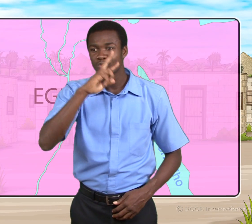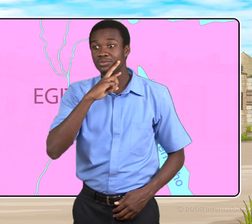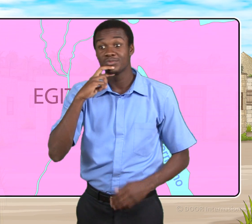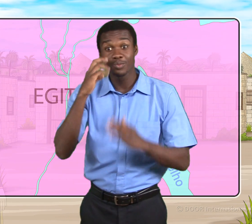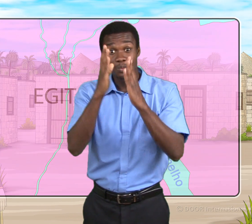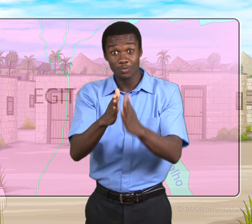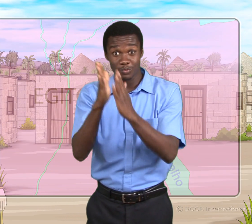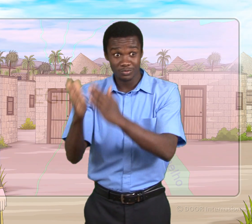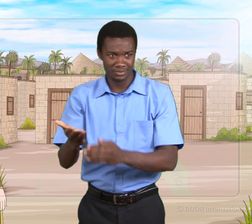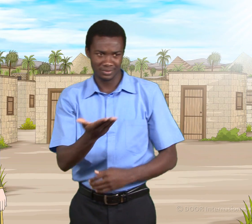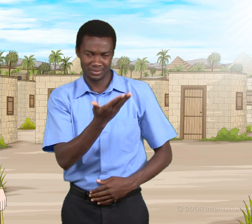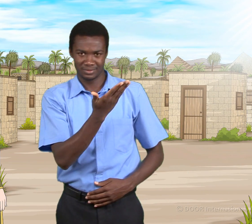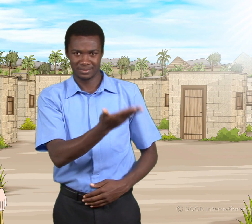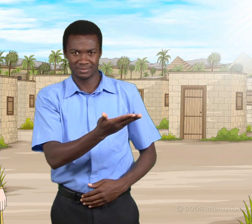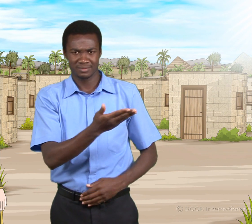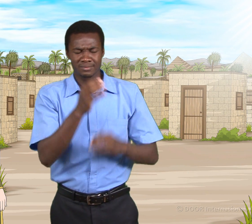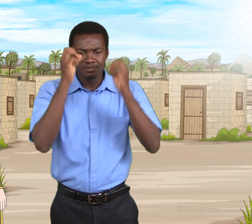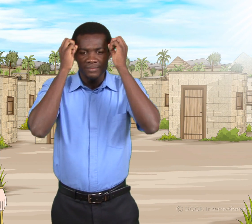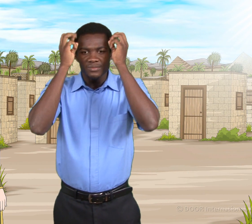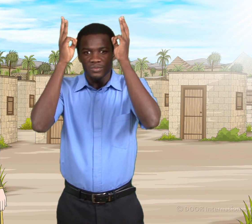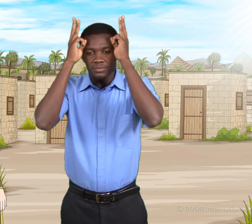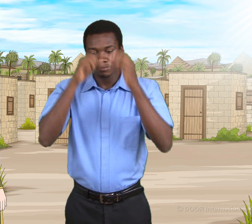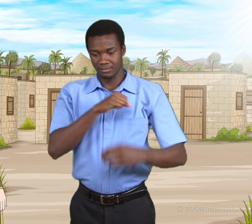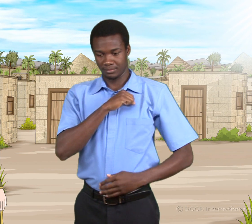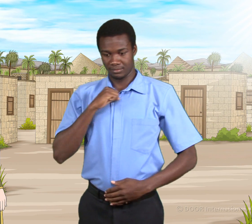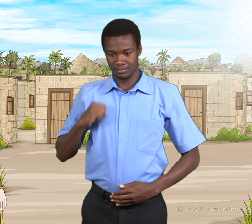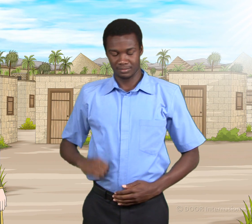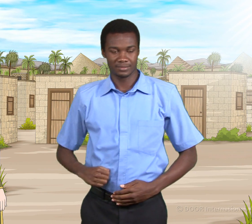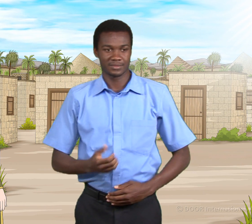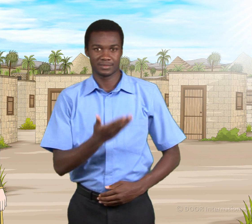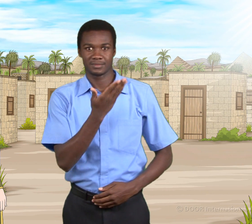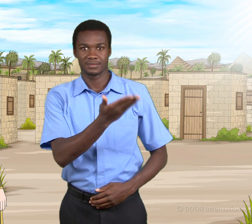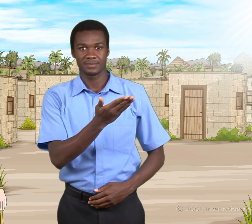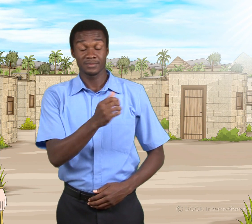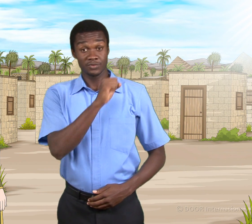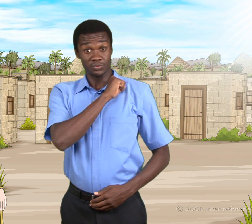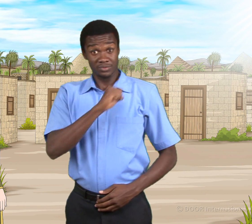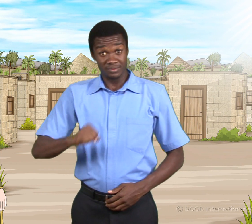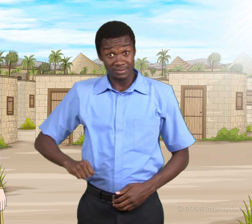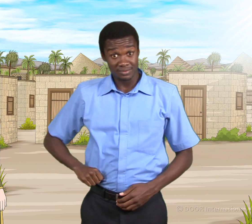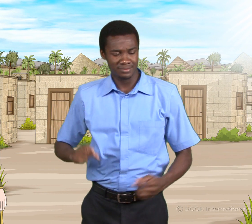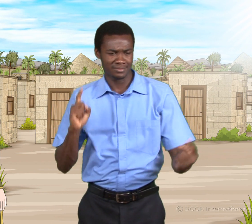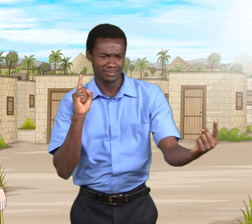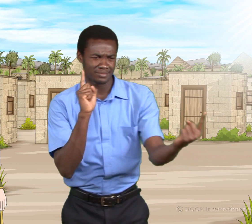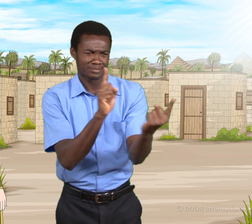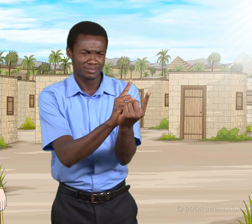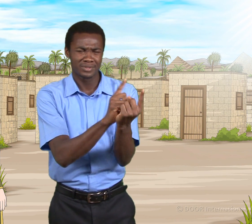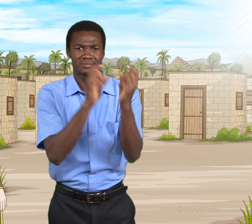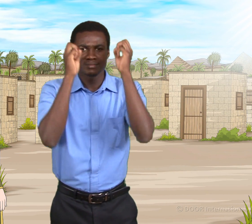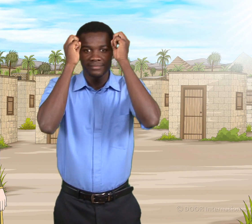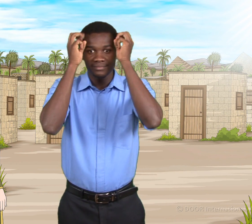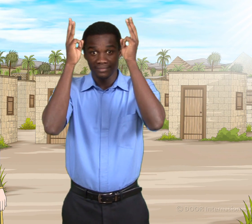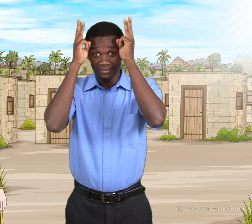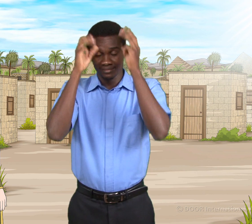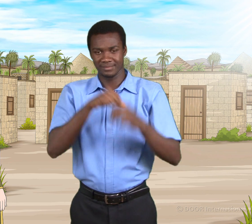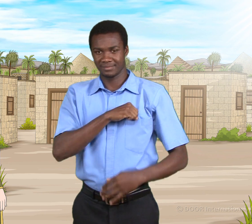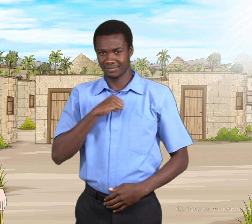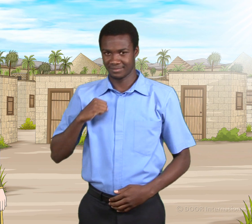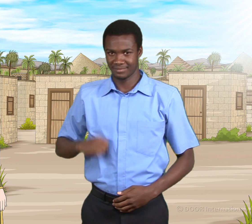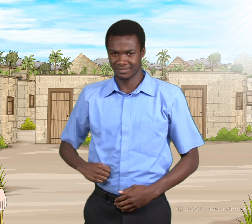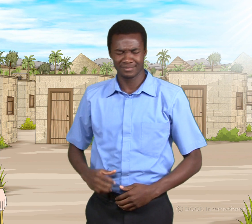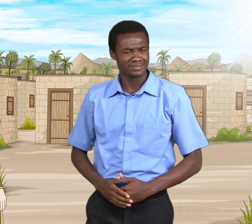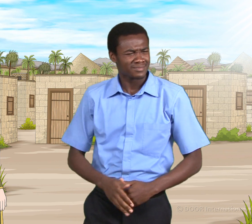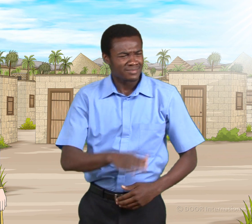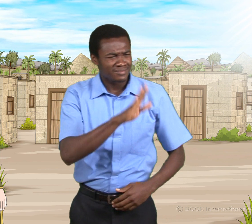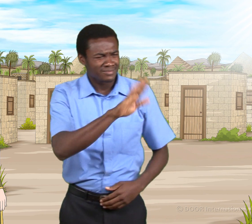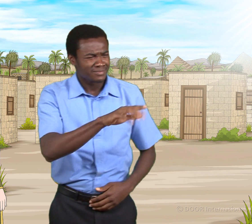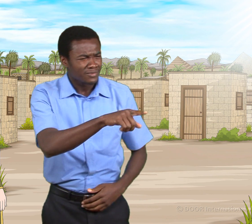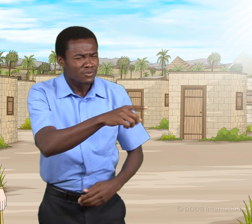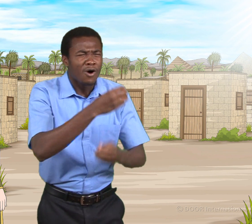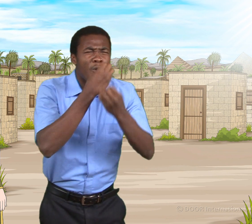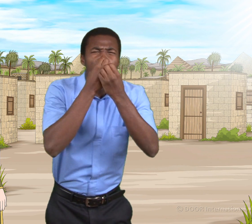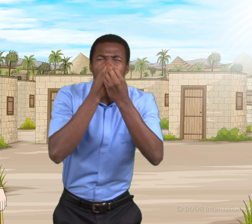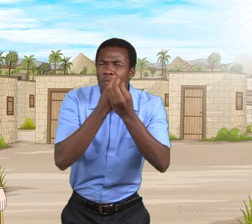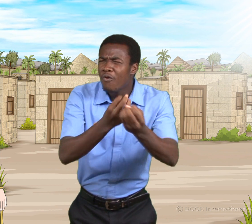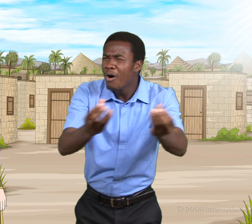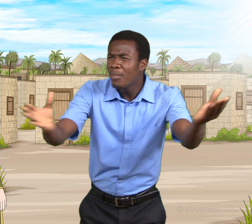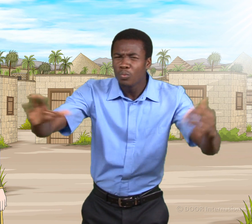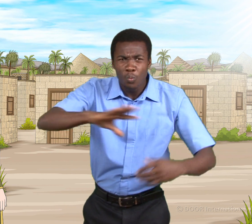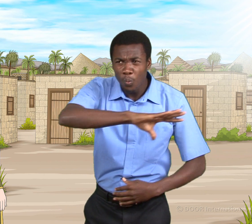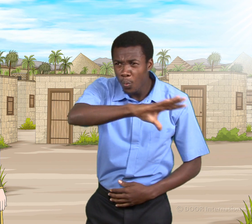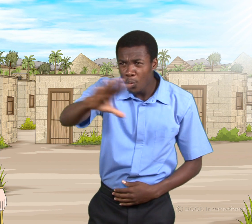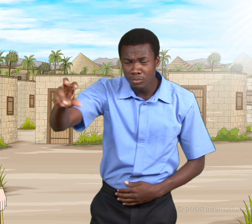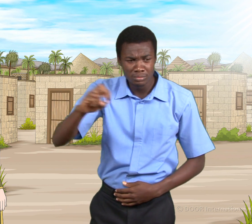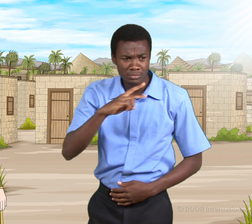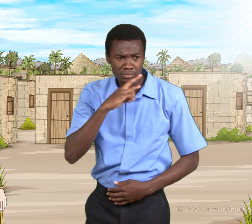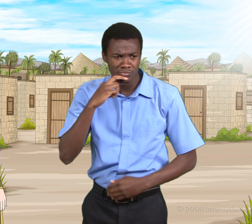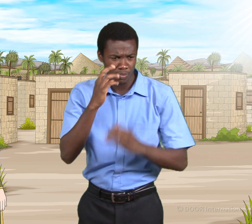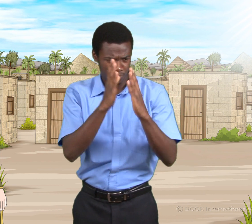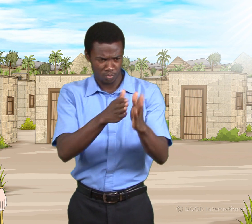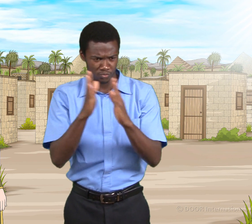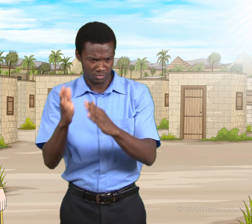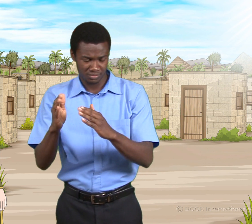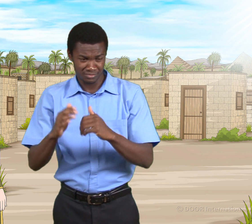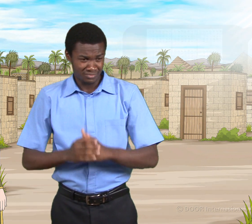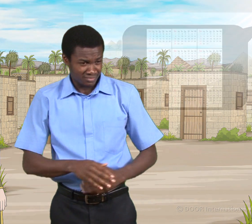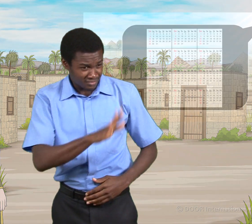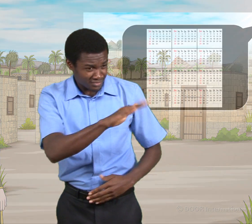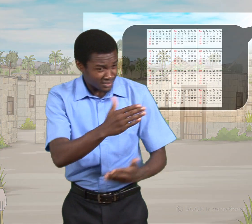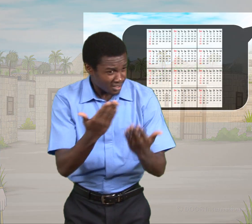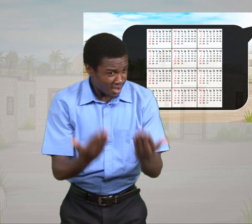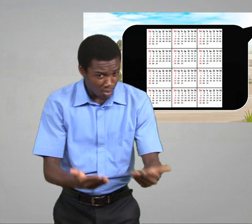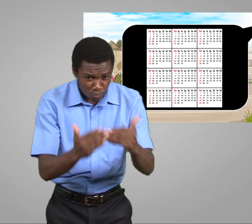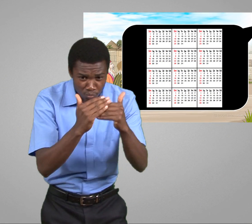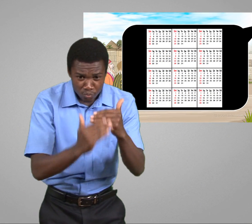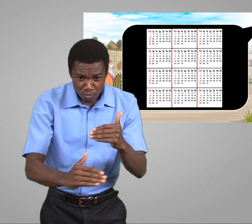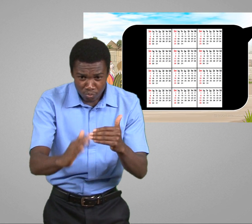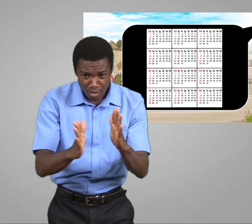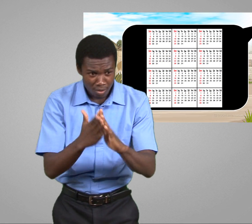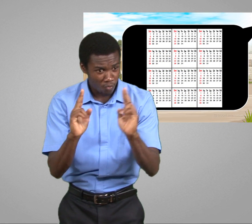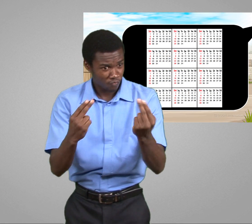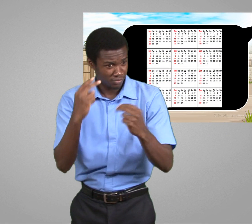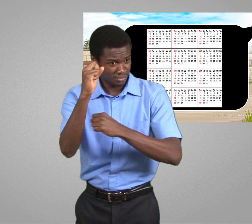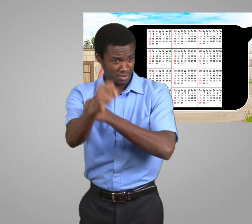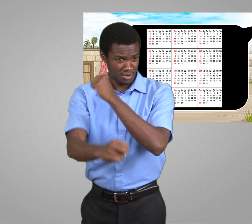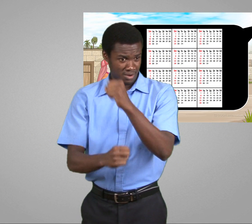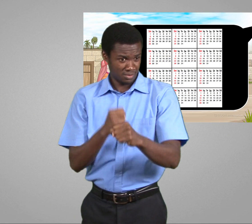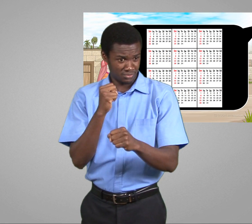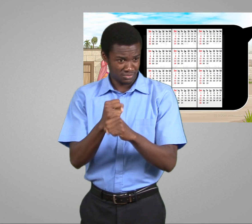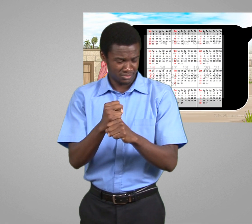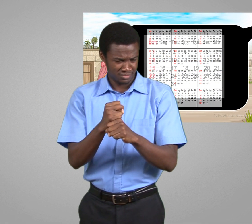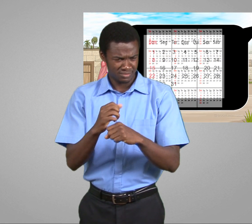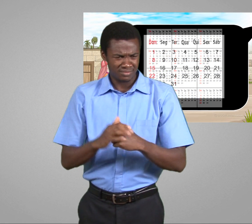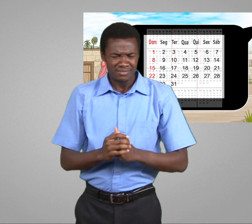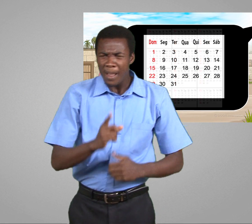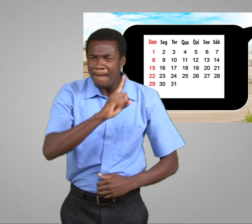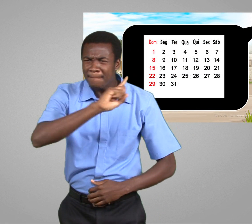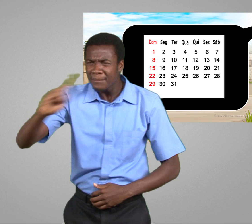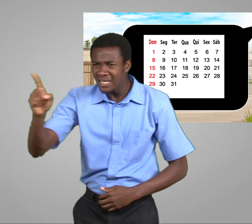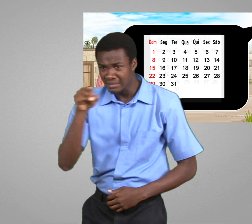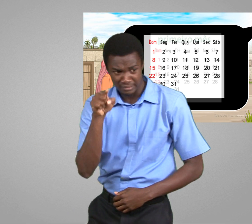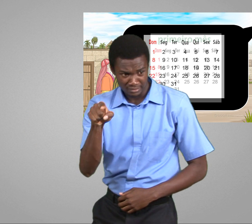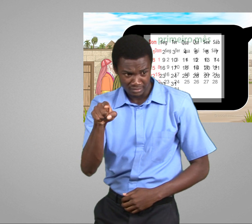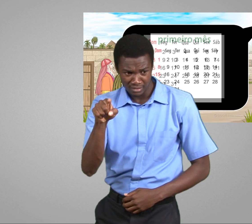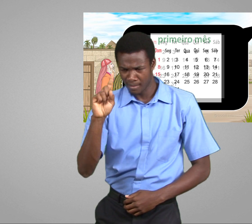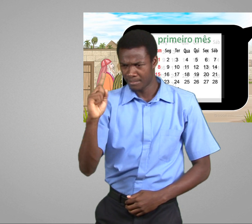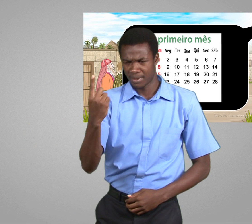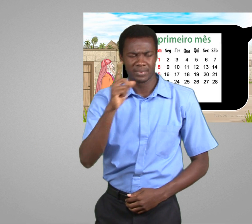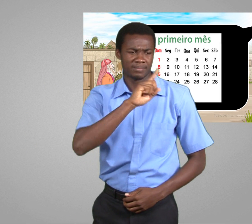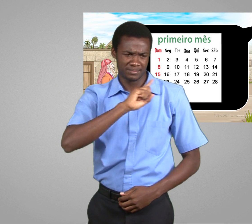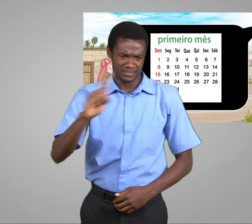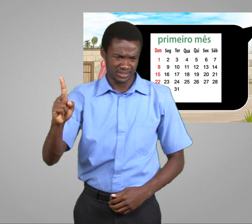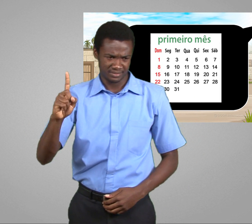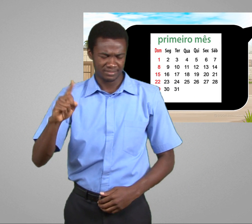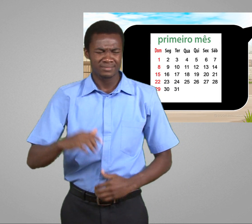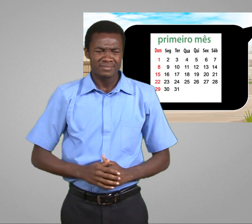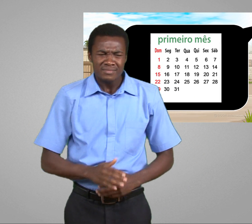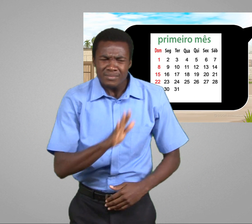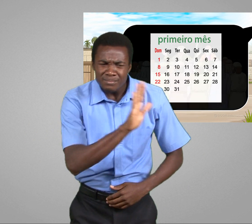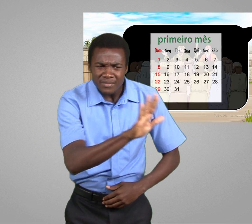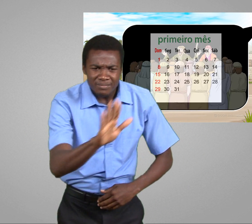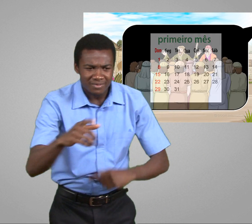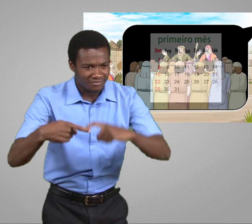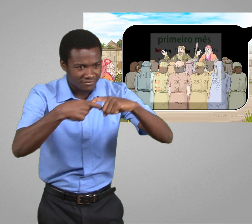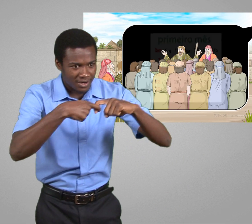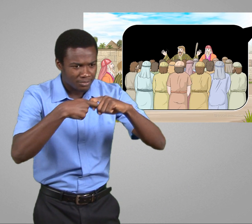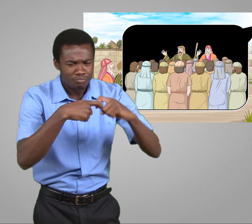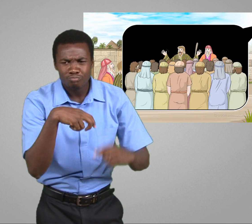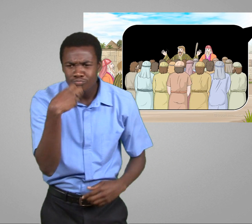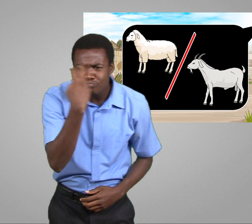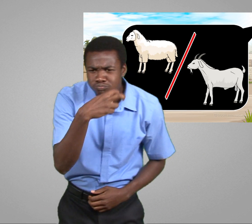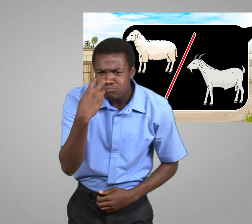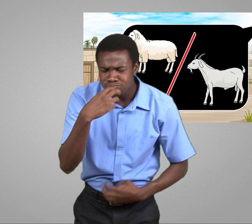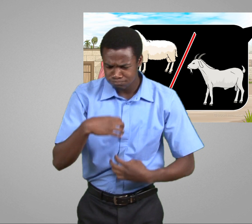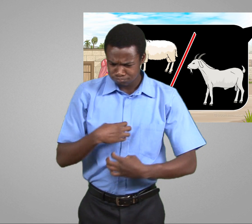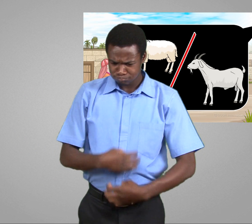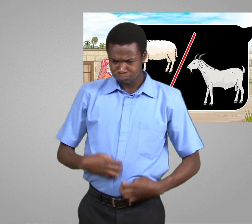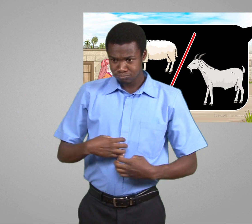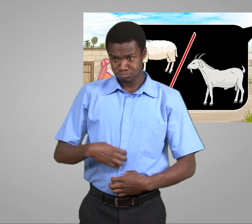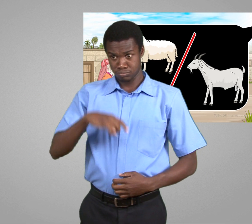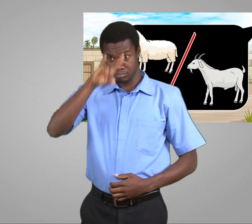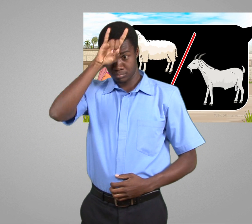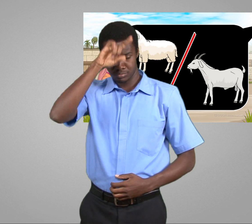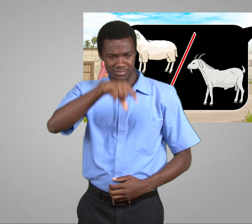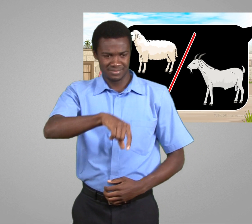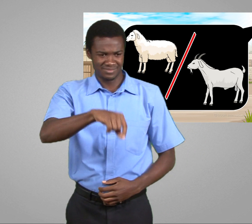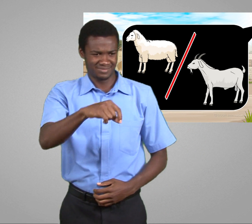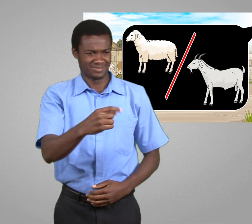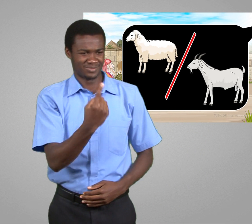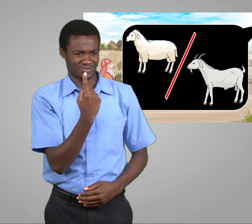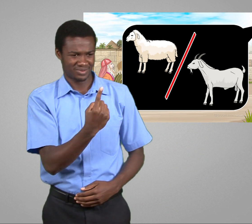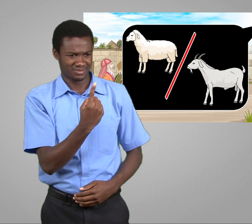Now the LORD said to Moses and Aaron in the land of Egypt, “This month is the beginning of months for you; it shall be the first month of your year.